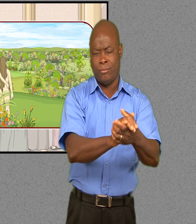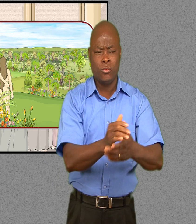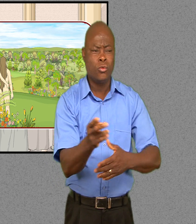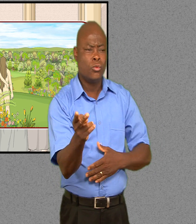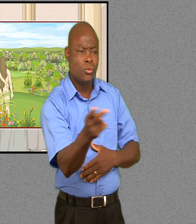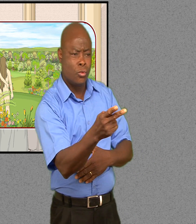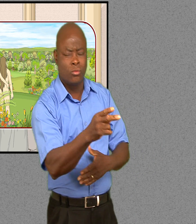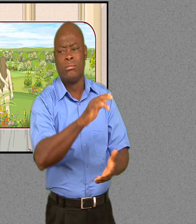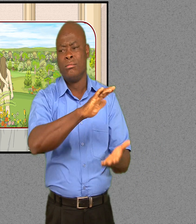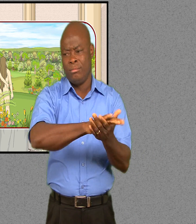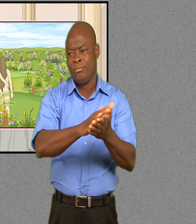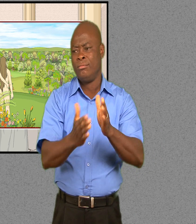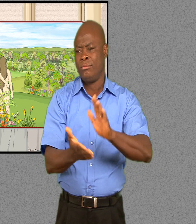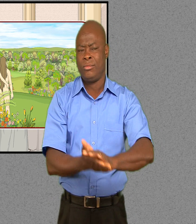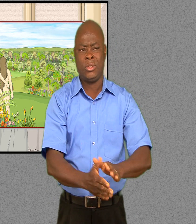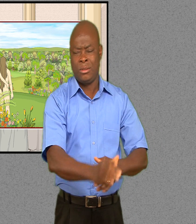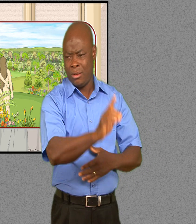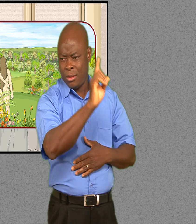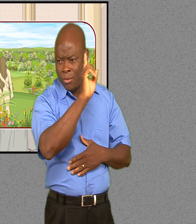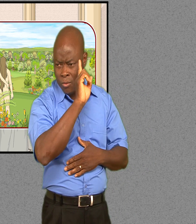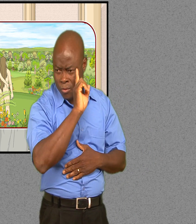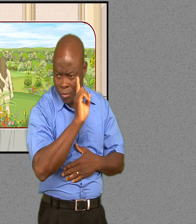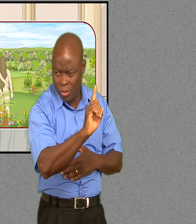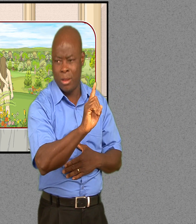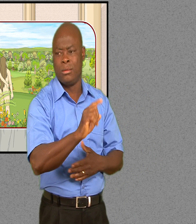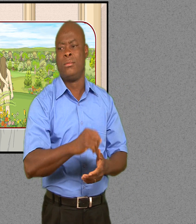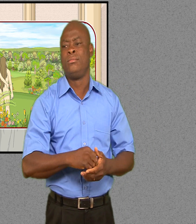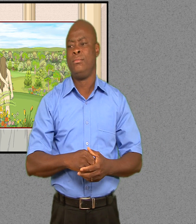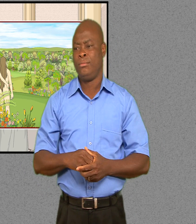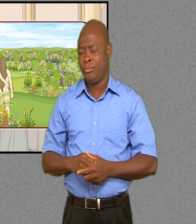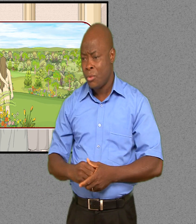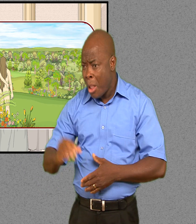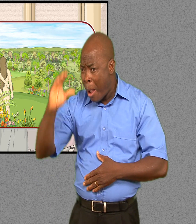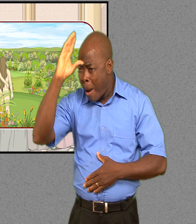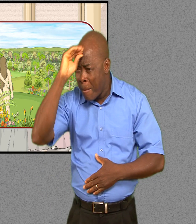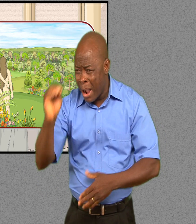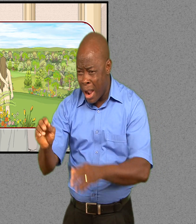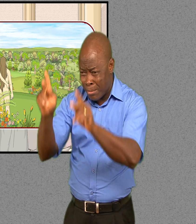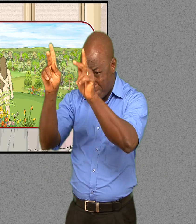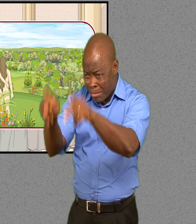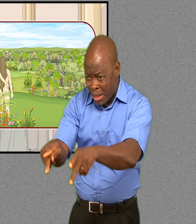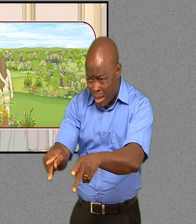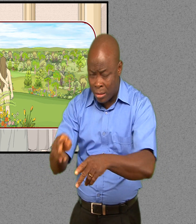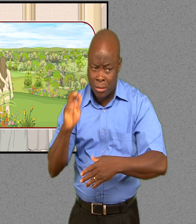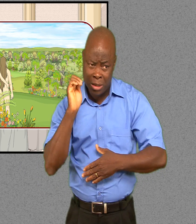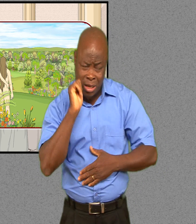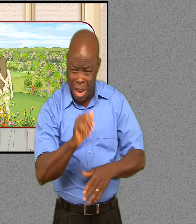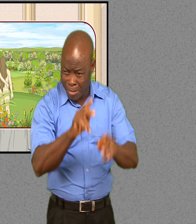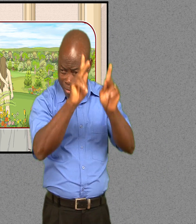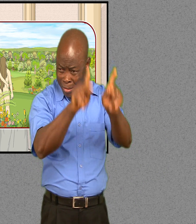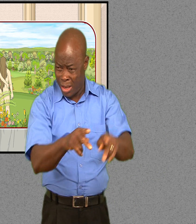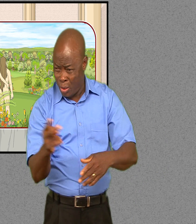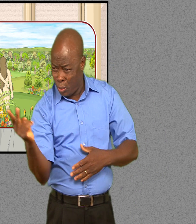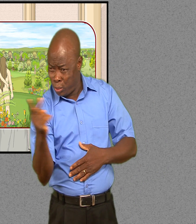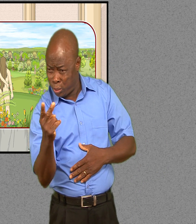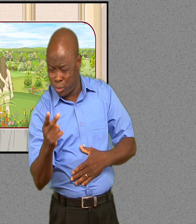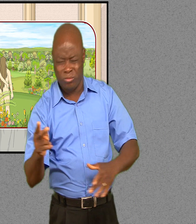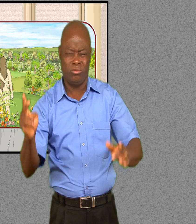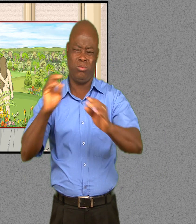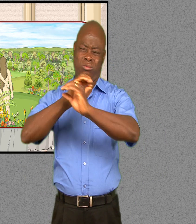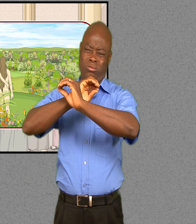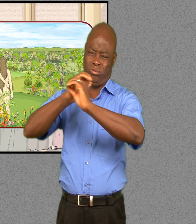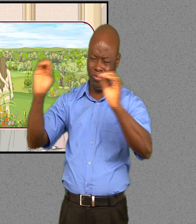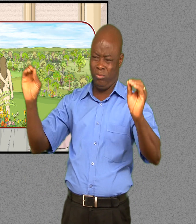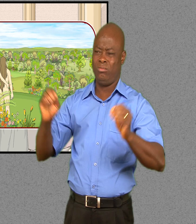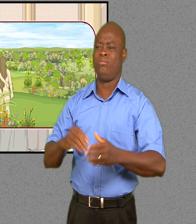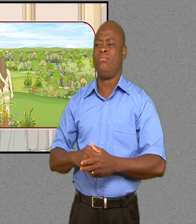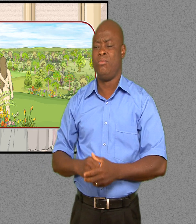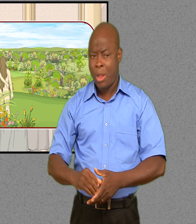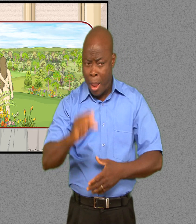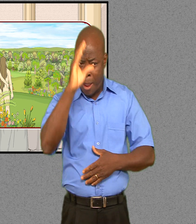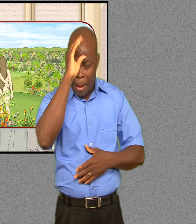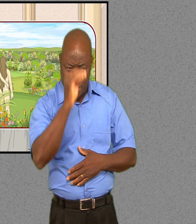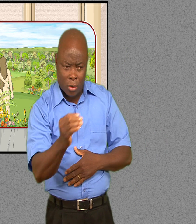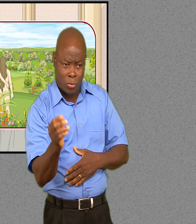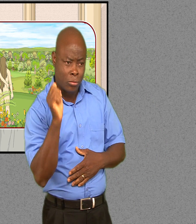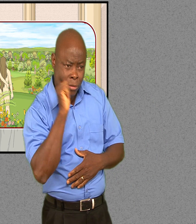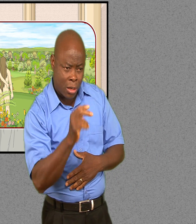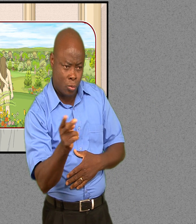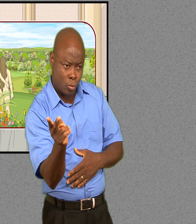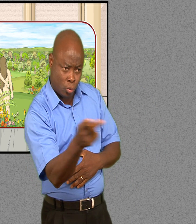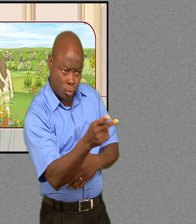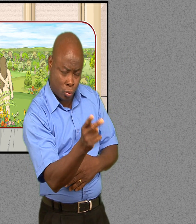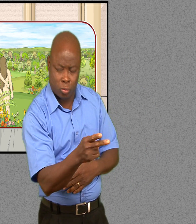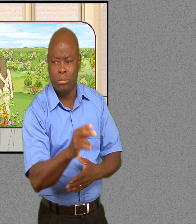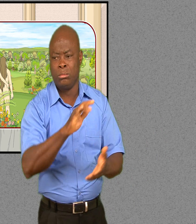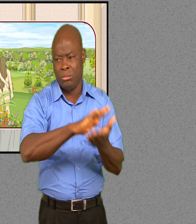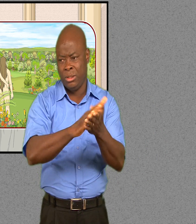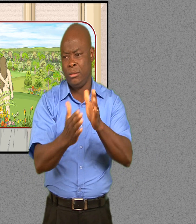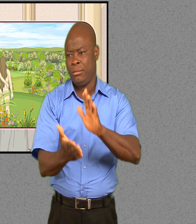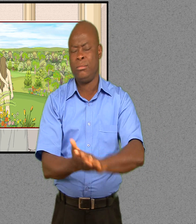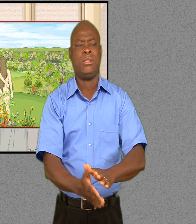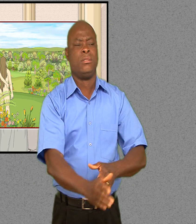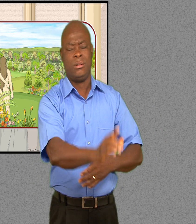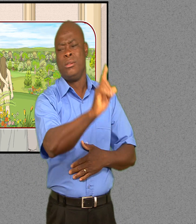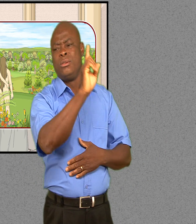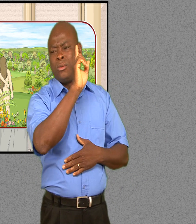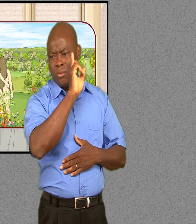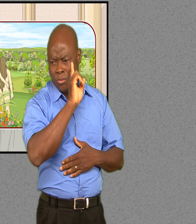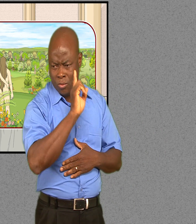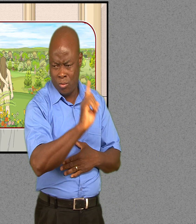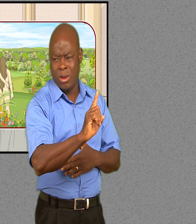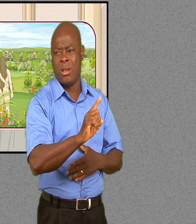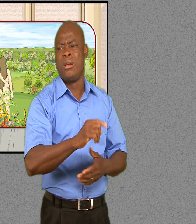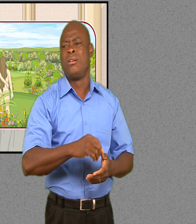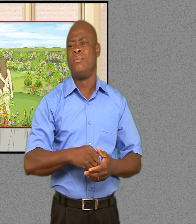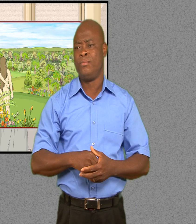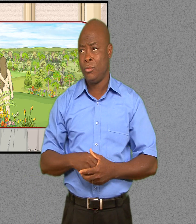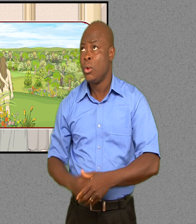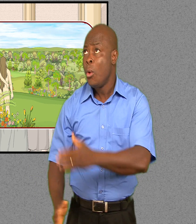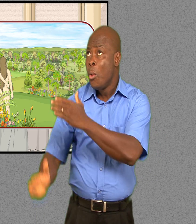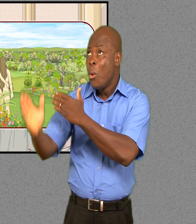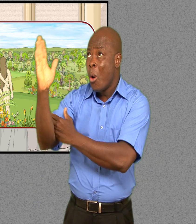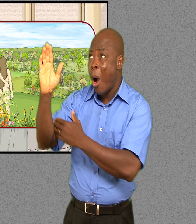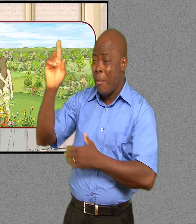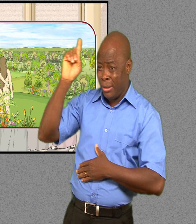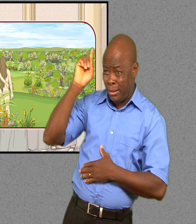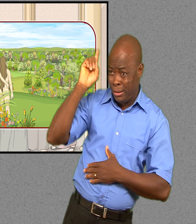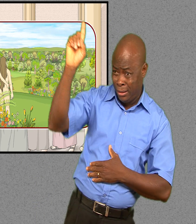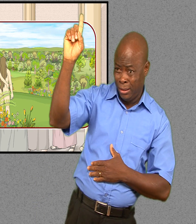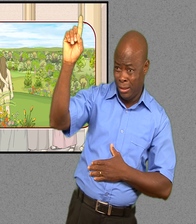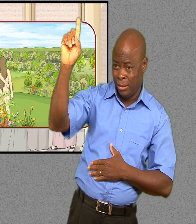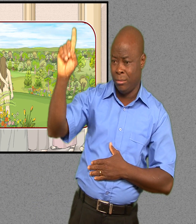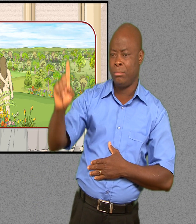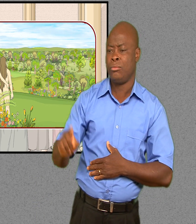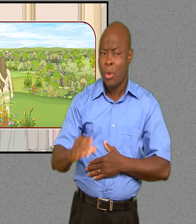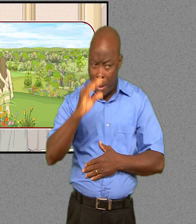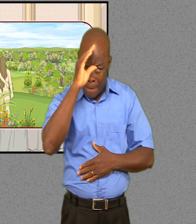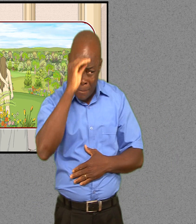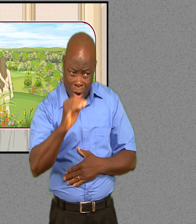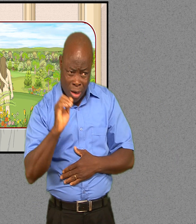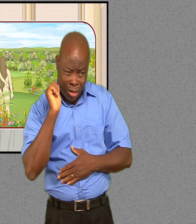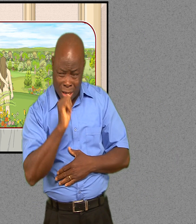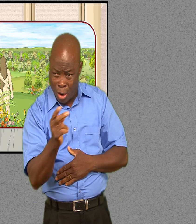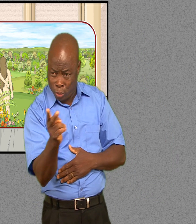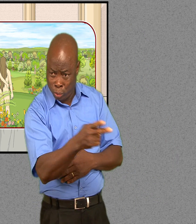So they are no longer two, but one flesh.